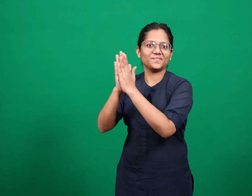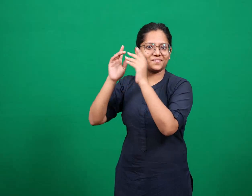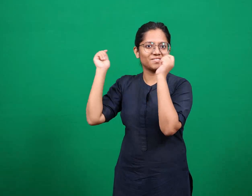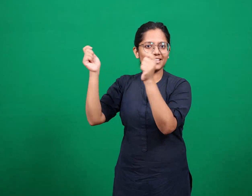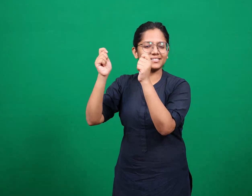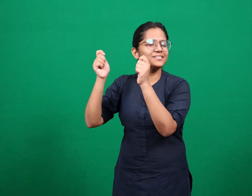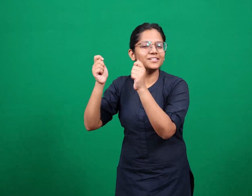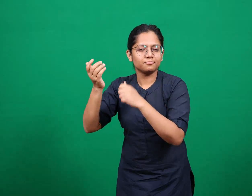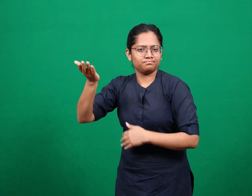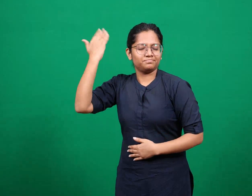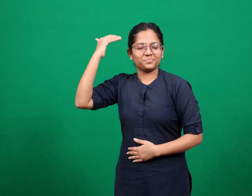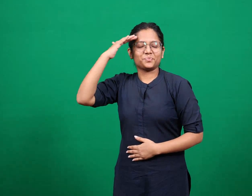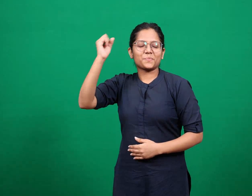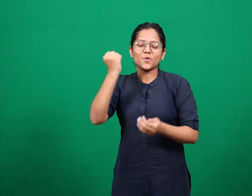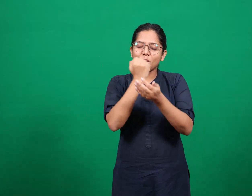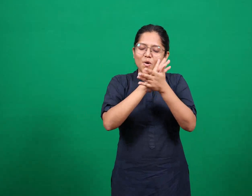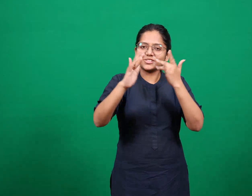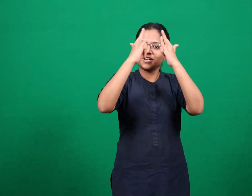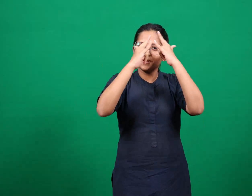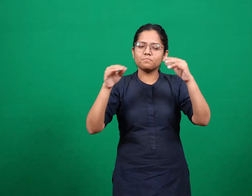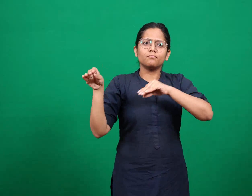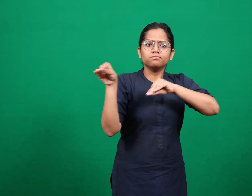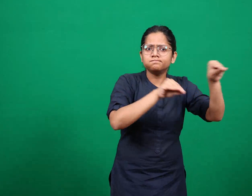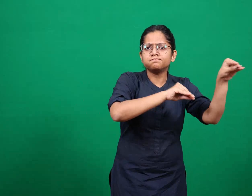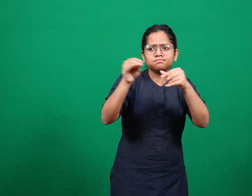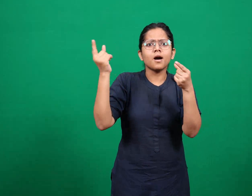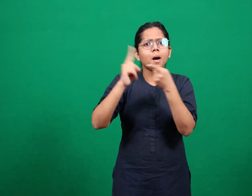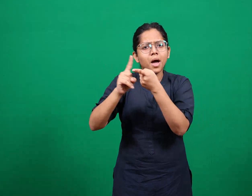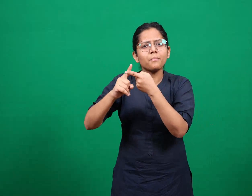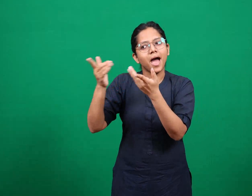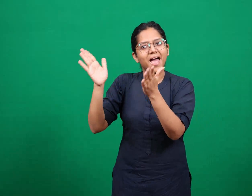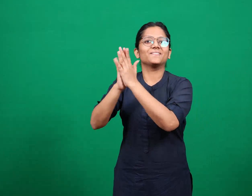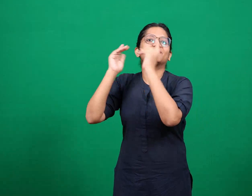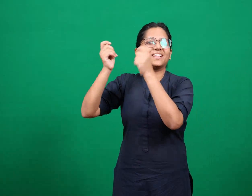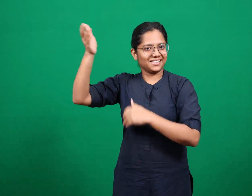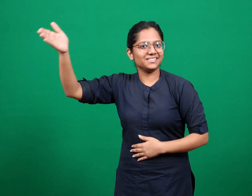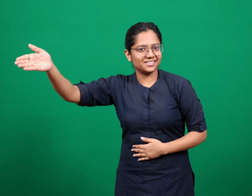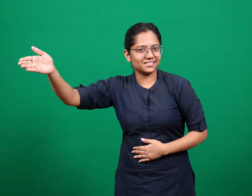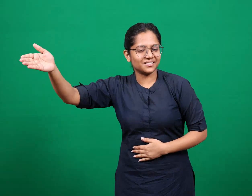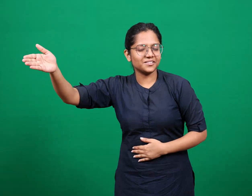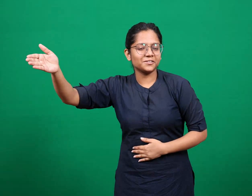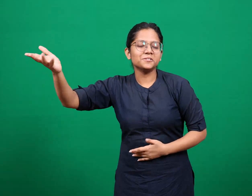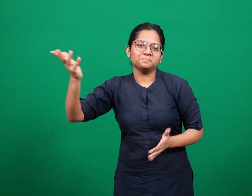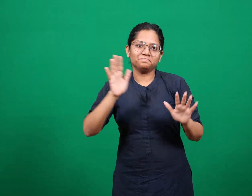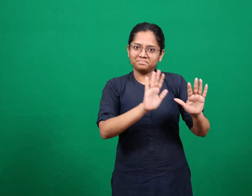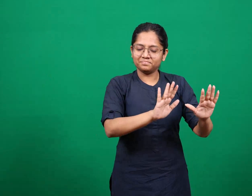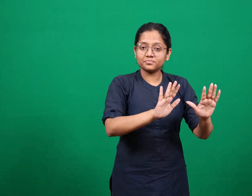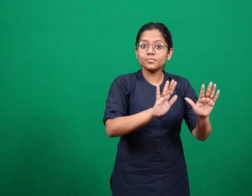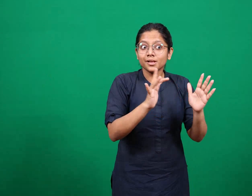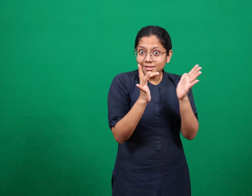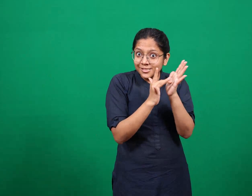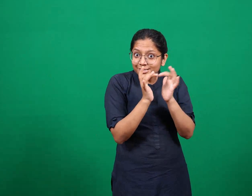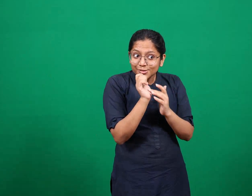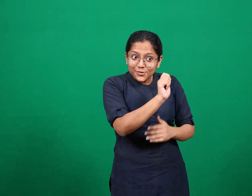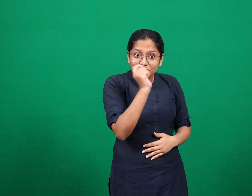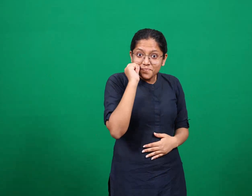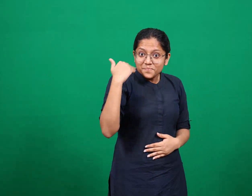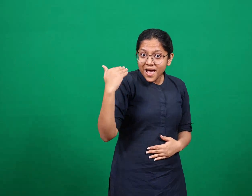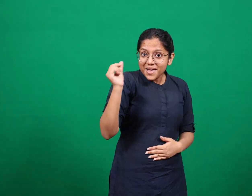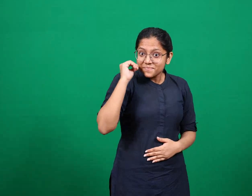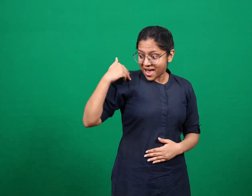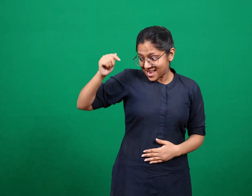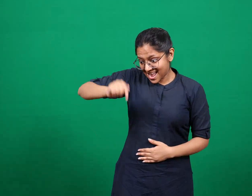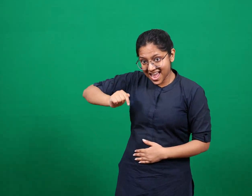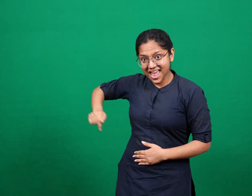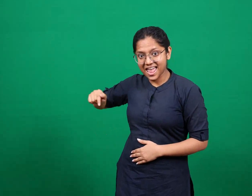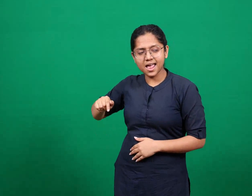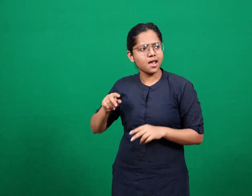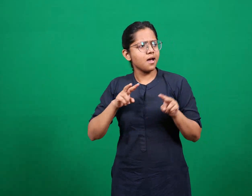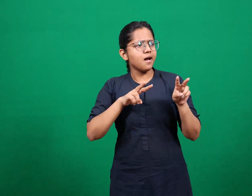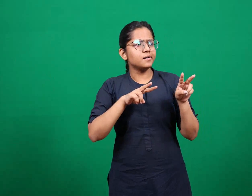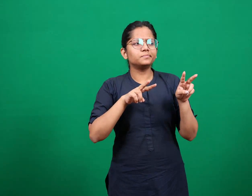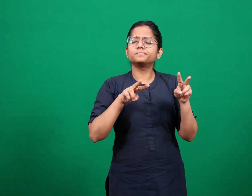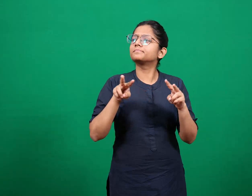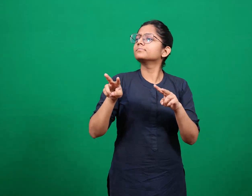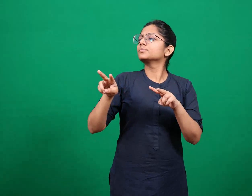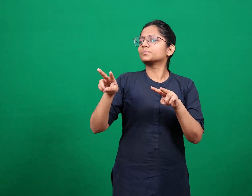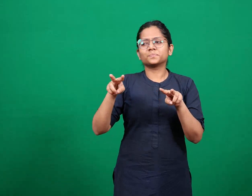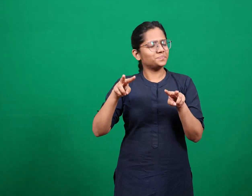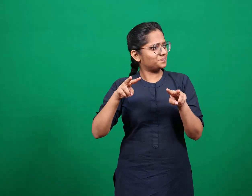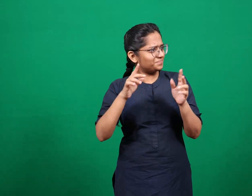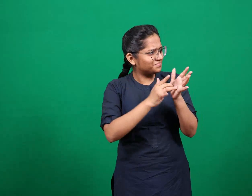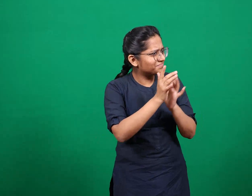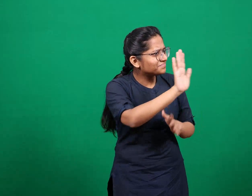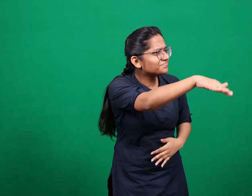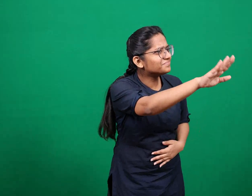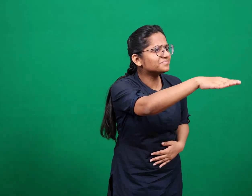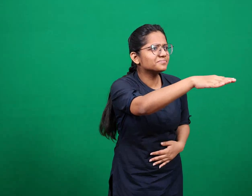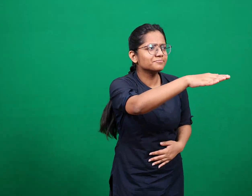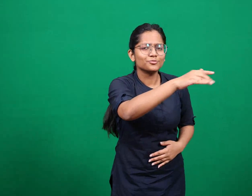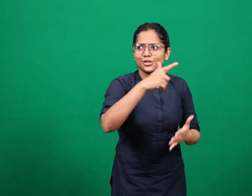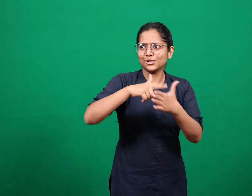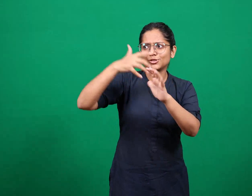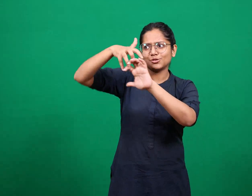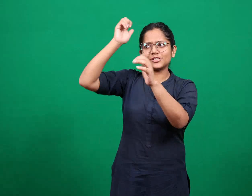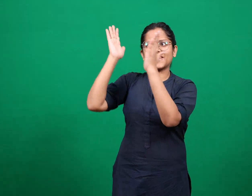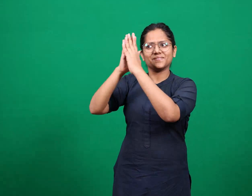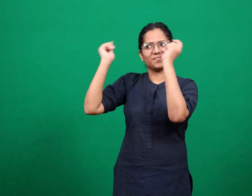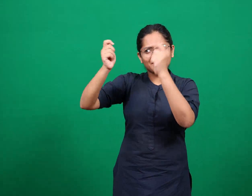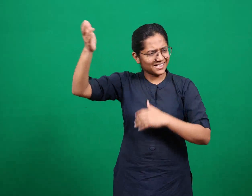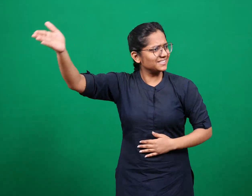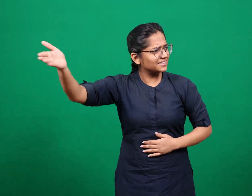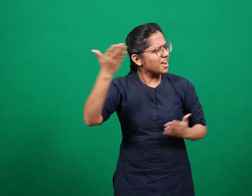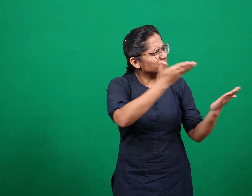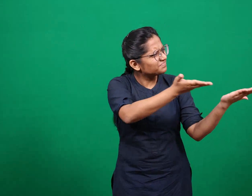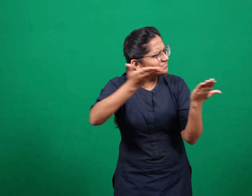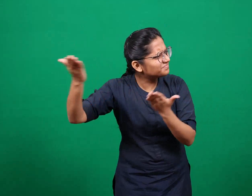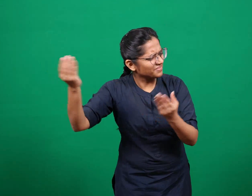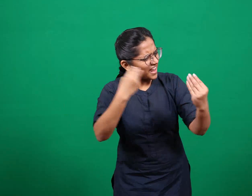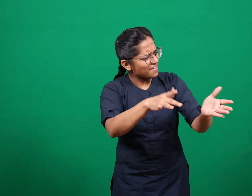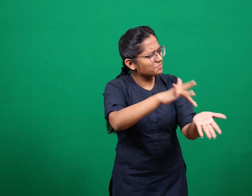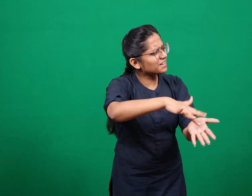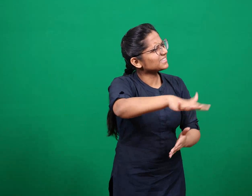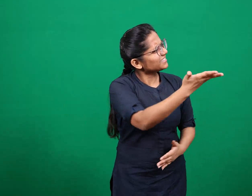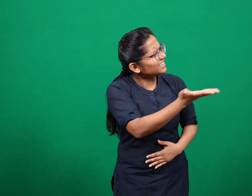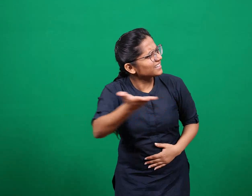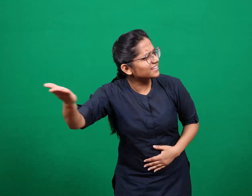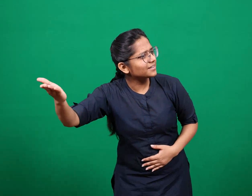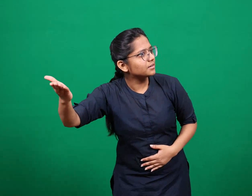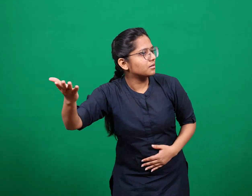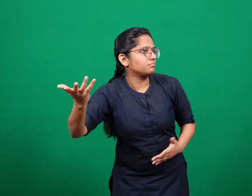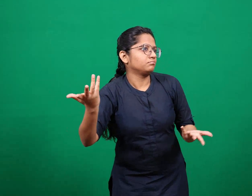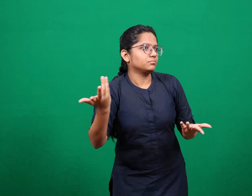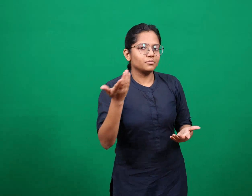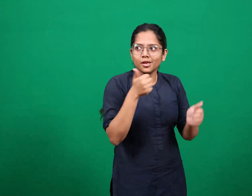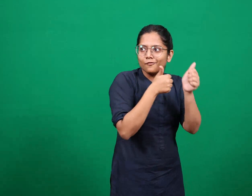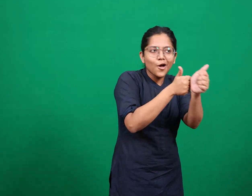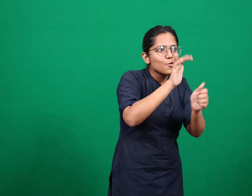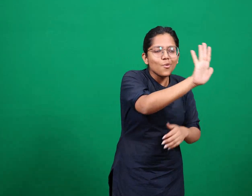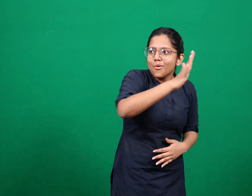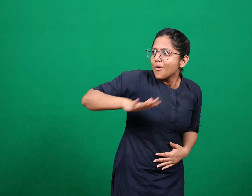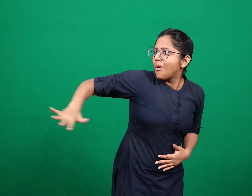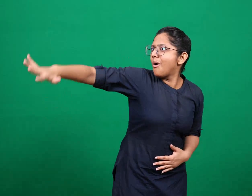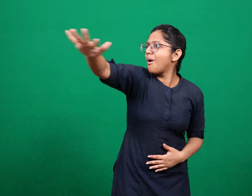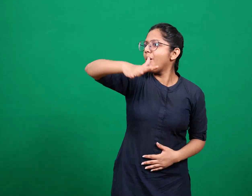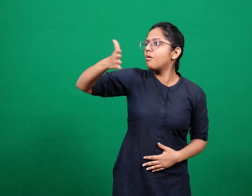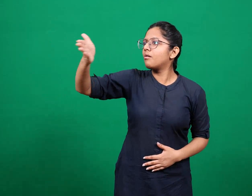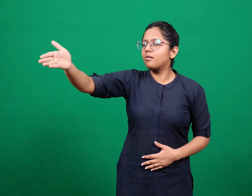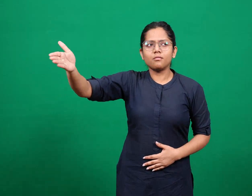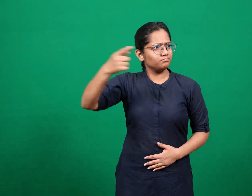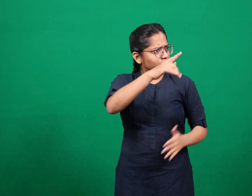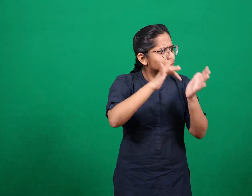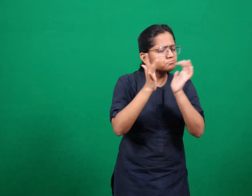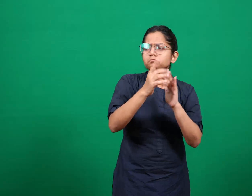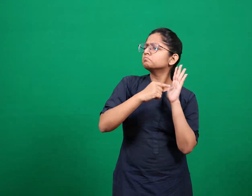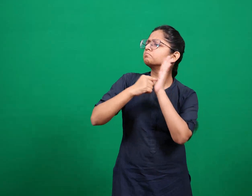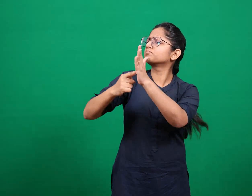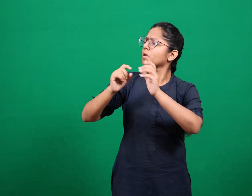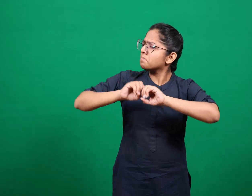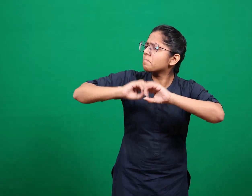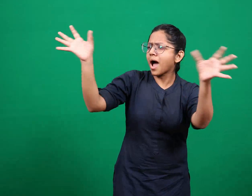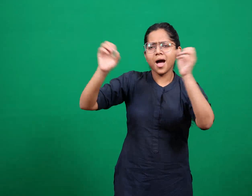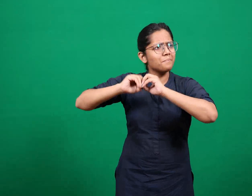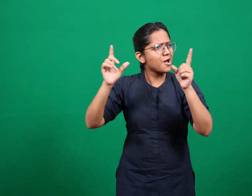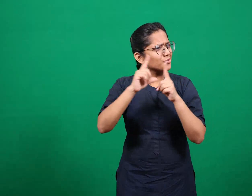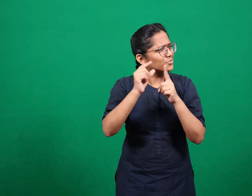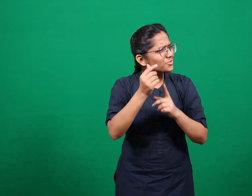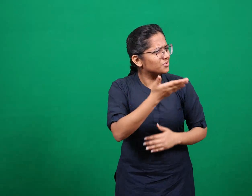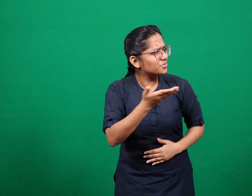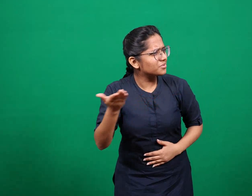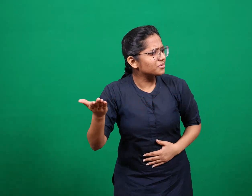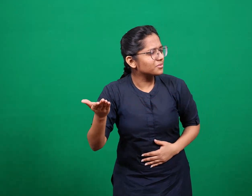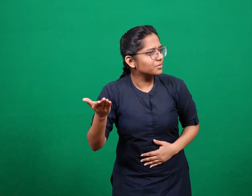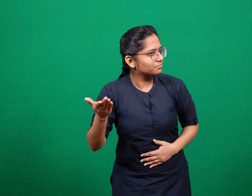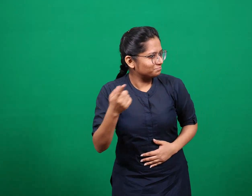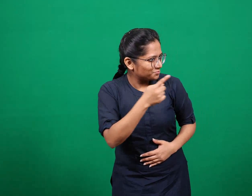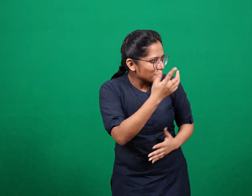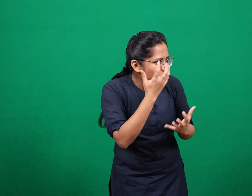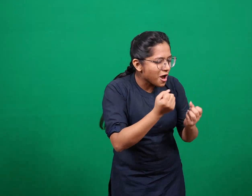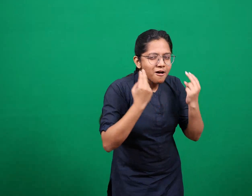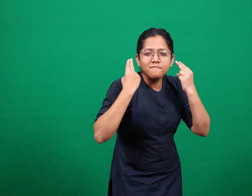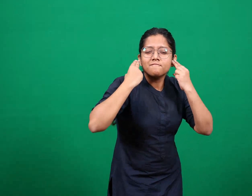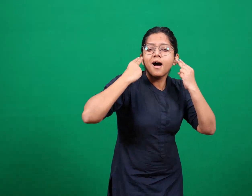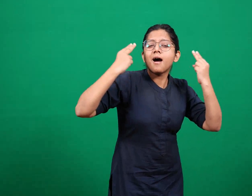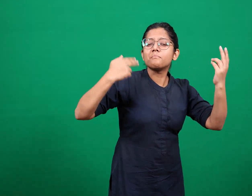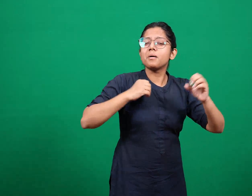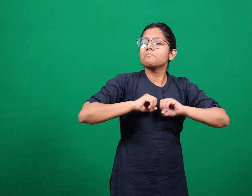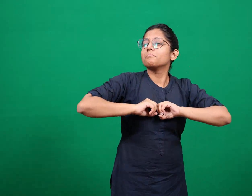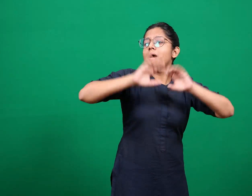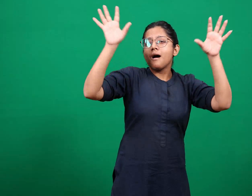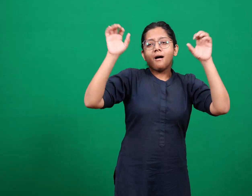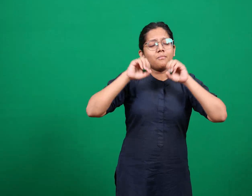So Jesus ' brothers said to Him, "Leave here and go to Judea, so that Your disciples there may see the works You are doing.